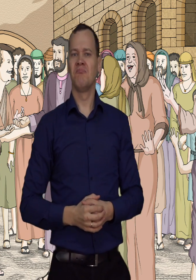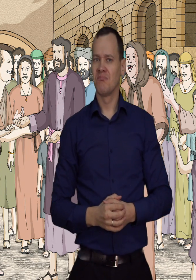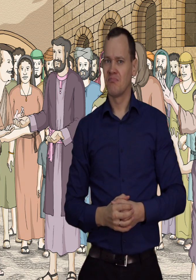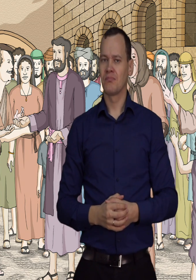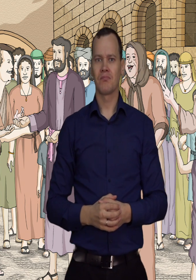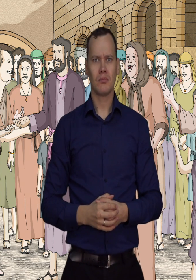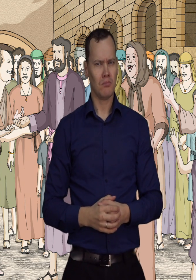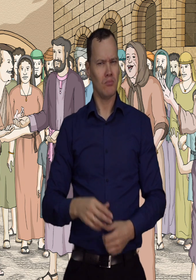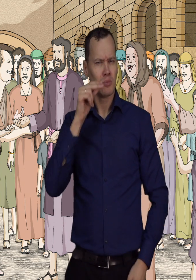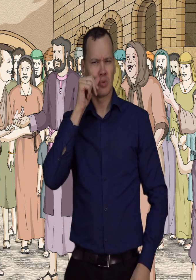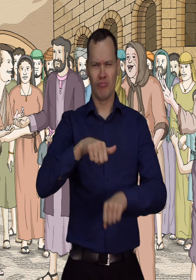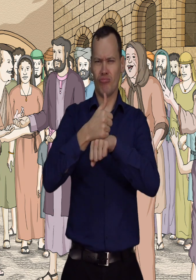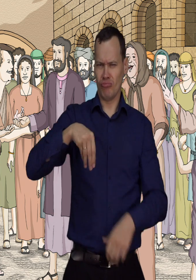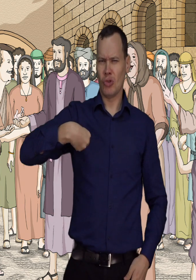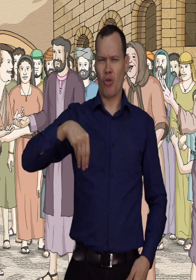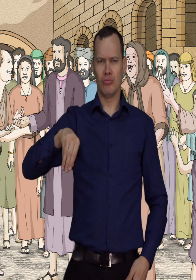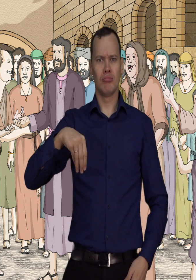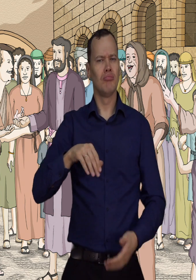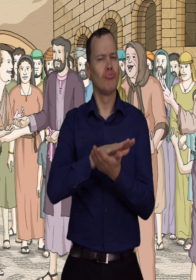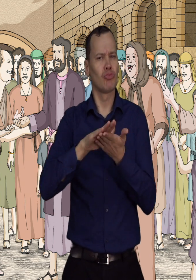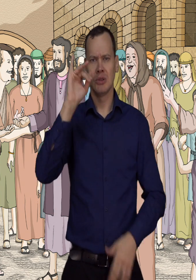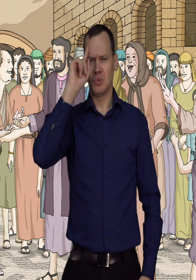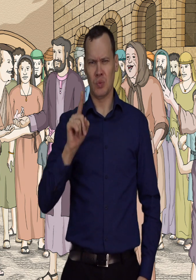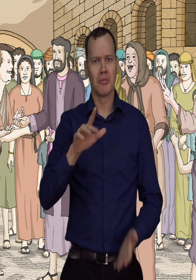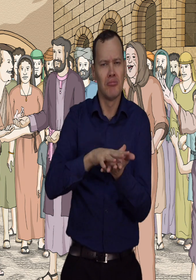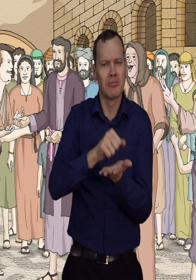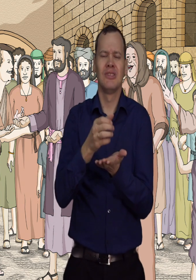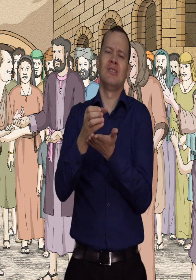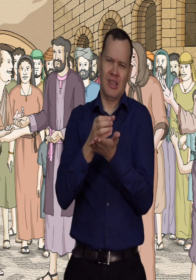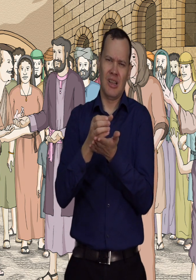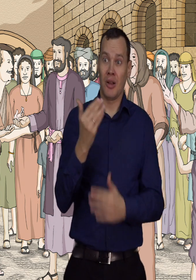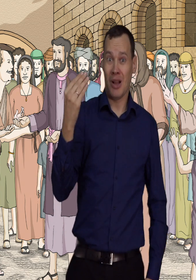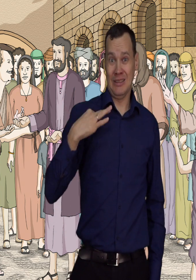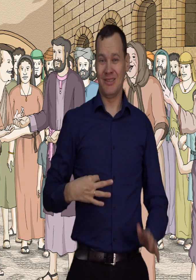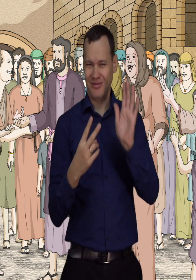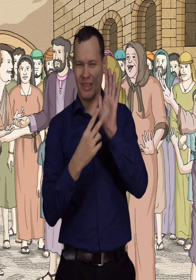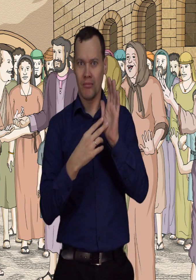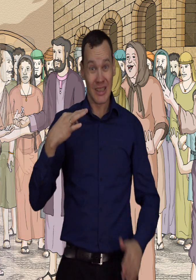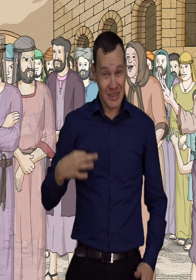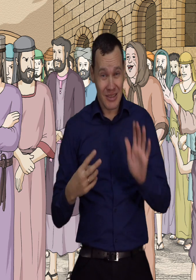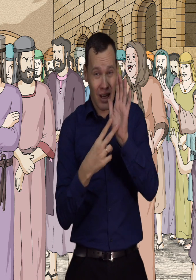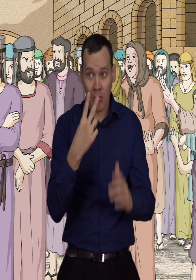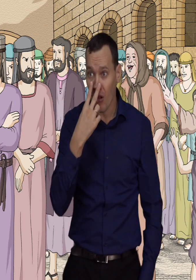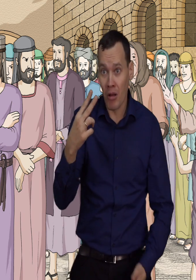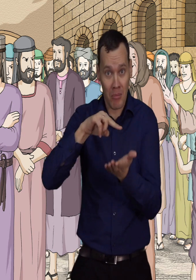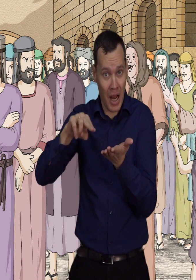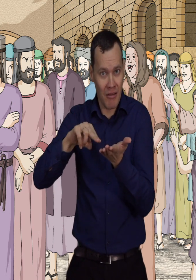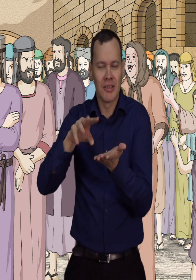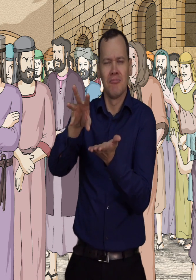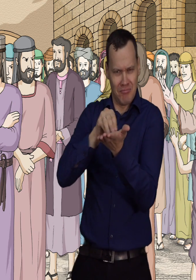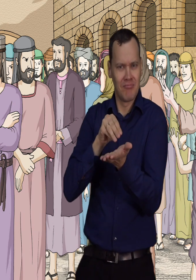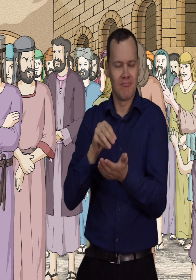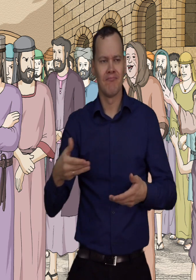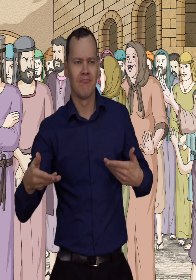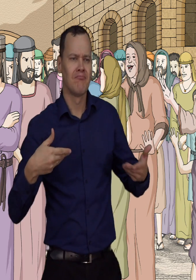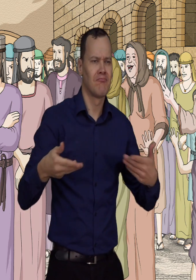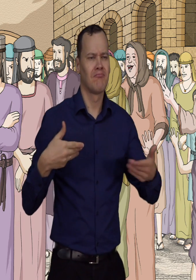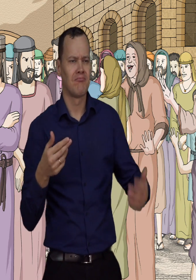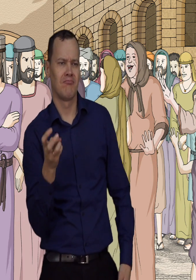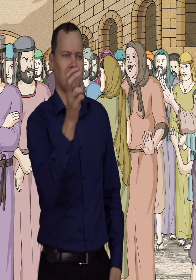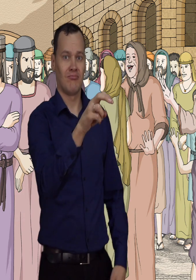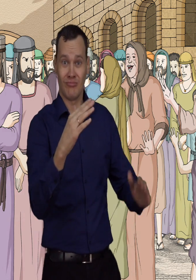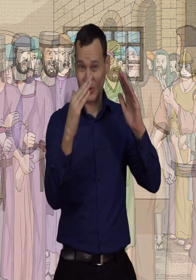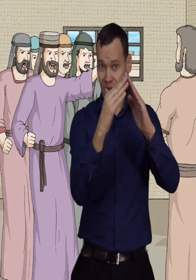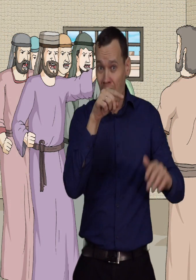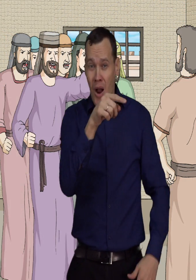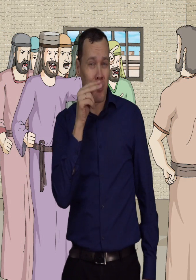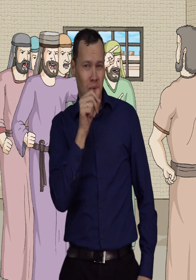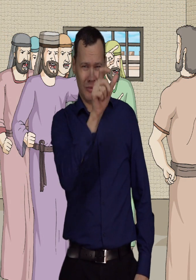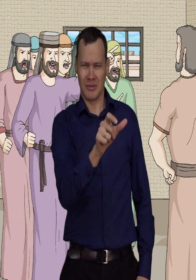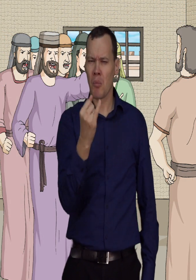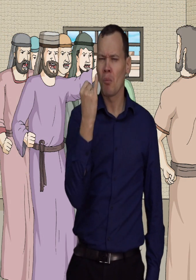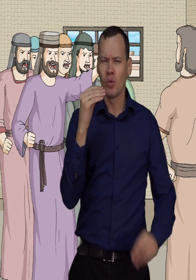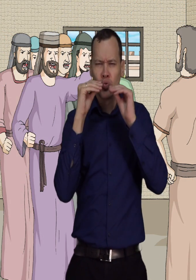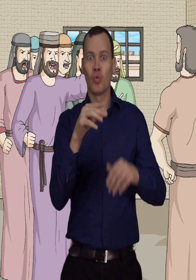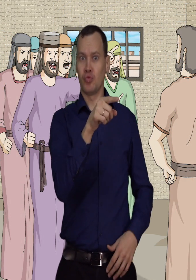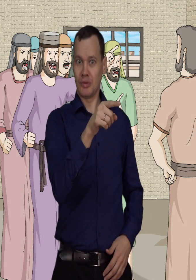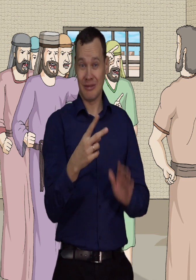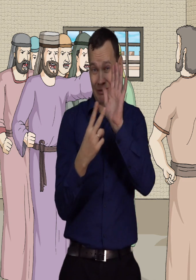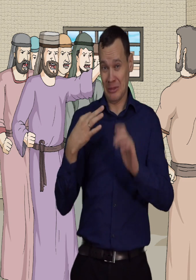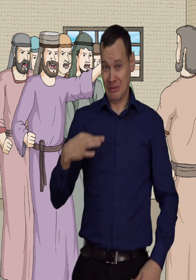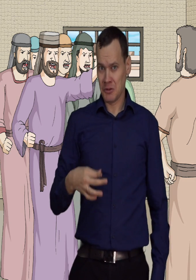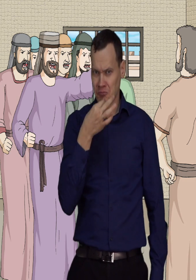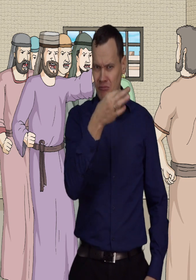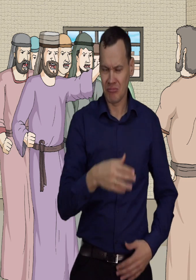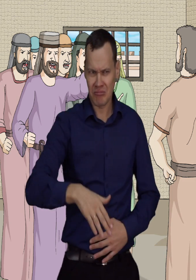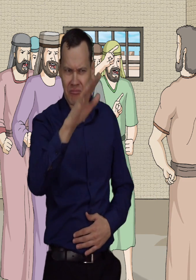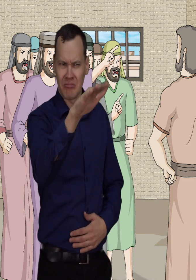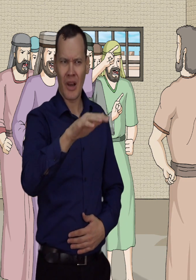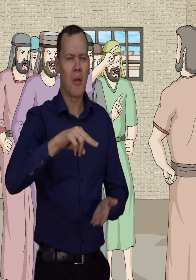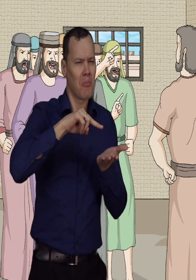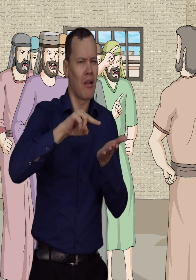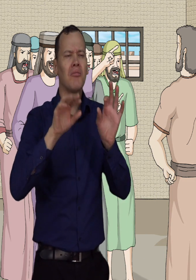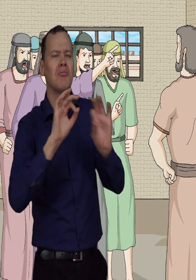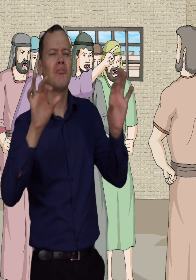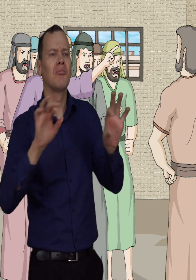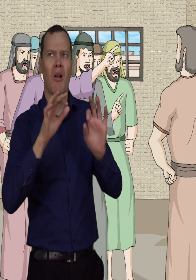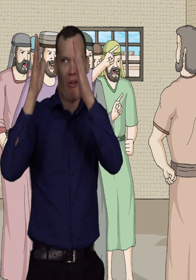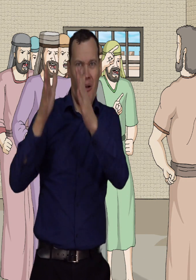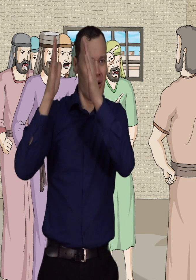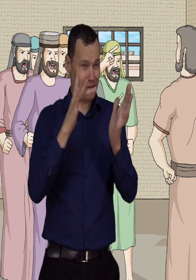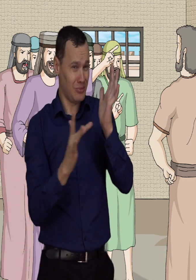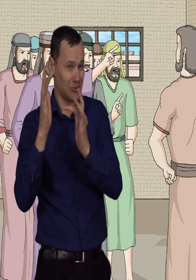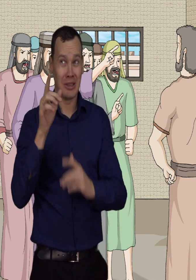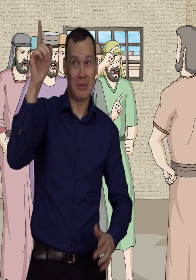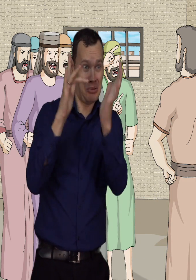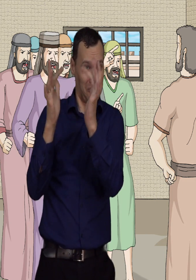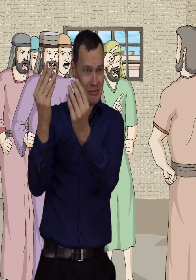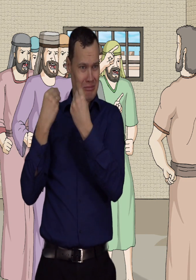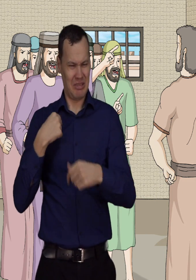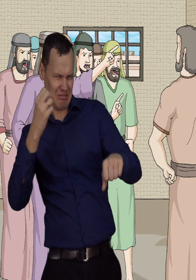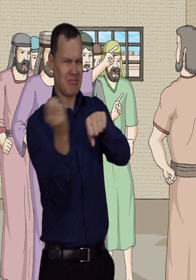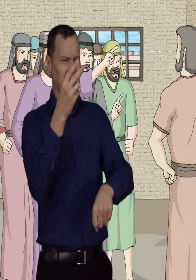They would say, “I bind you by Jesus, whom Paul proclaims.” Seven sons of Sceva, a Jewish chief priest, were doing this.